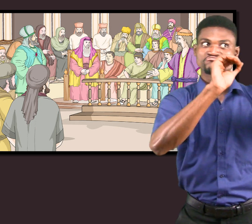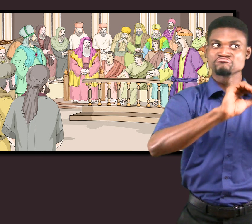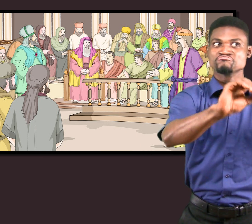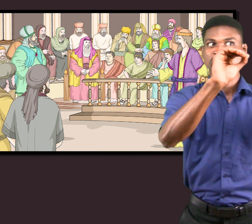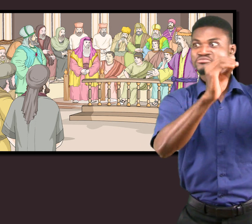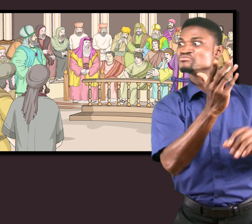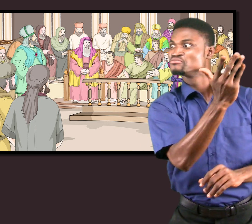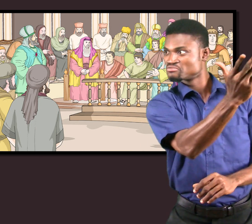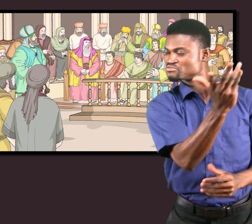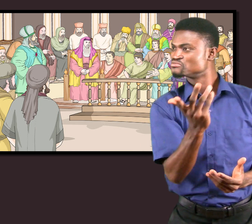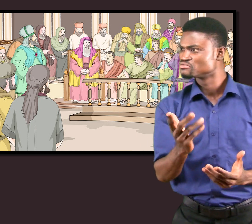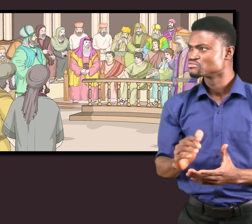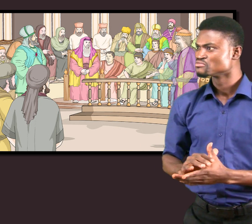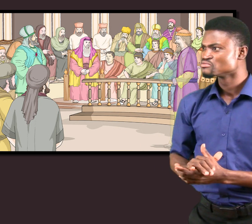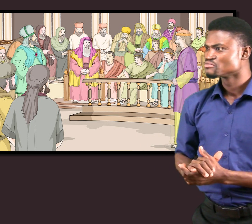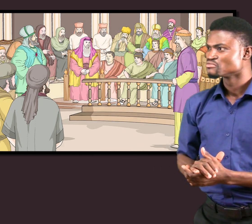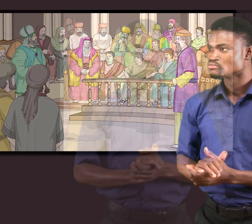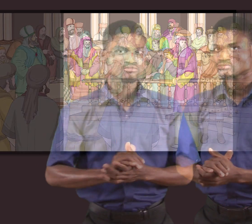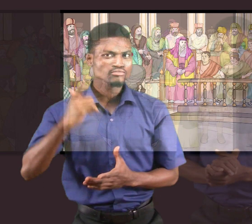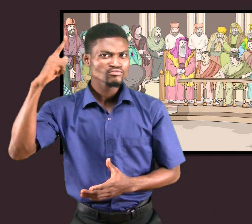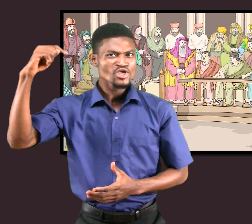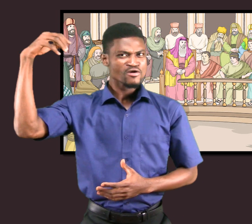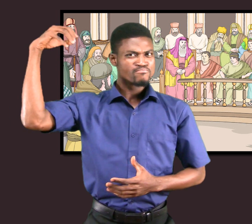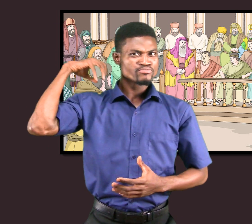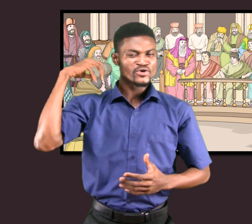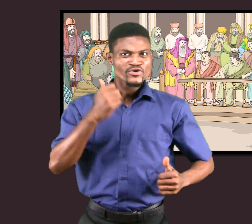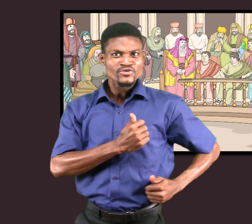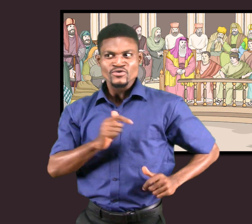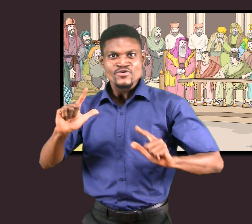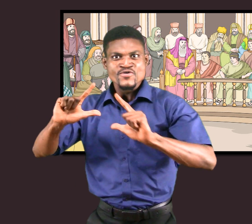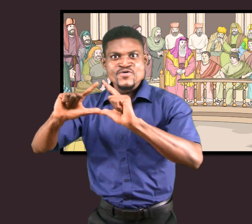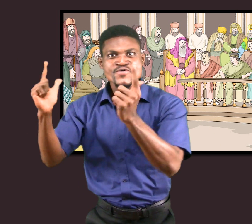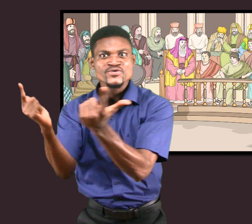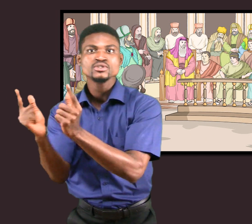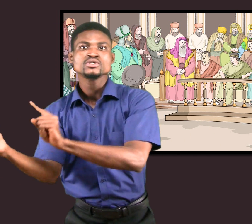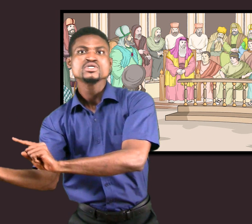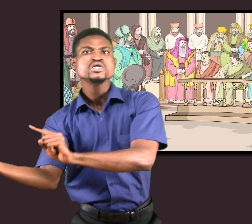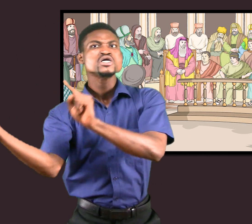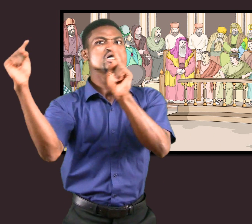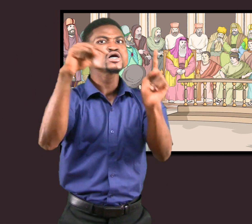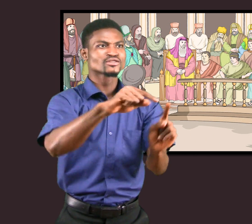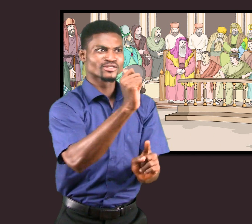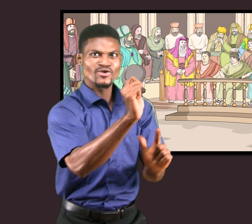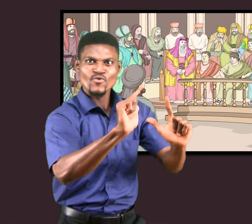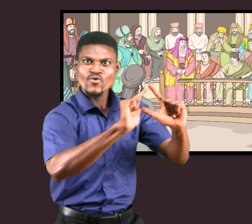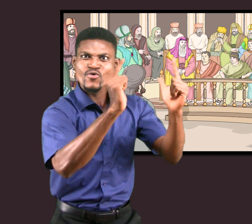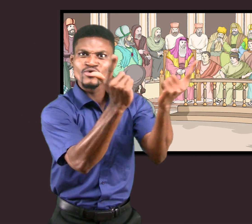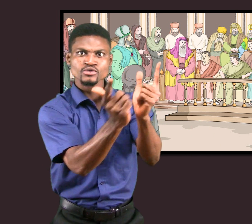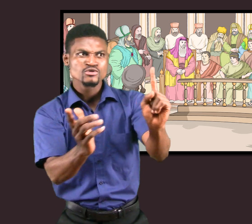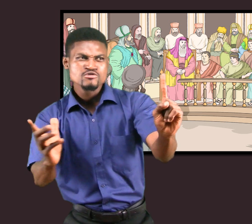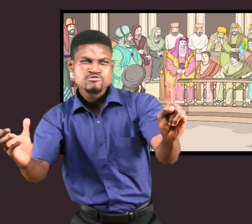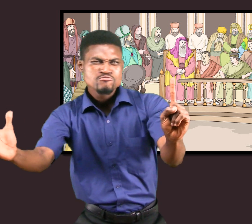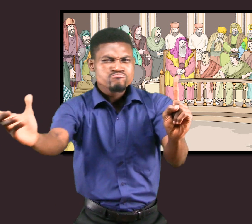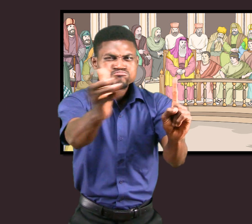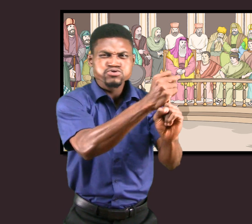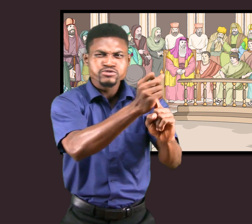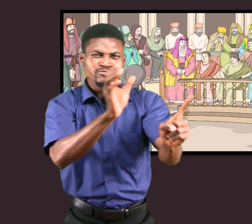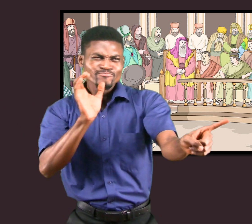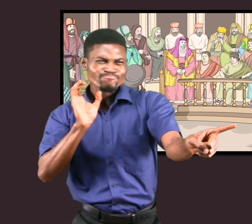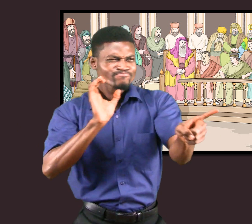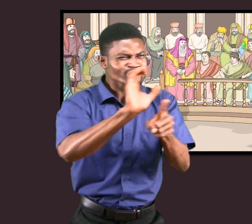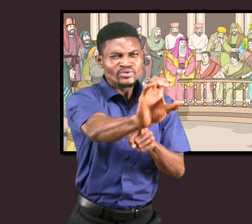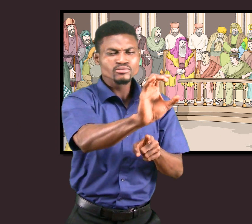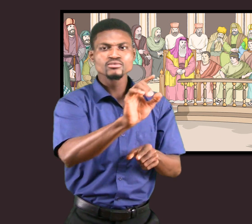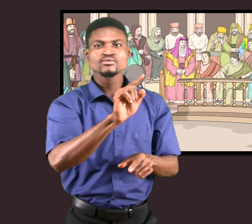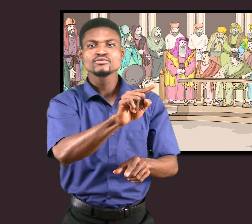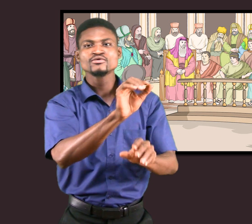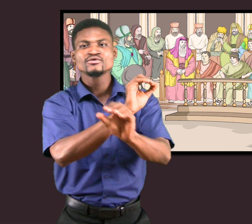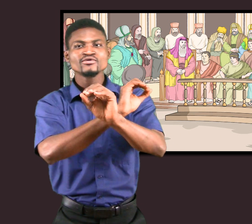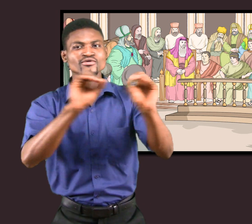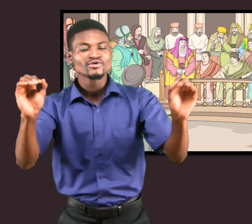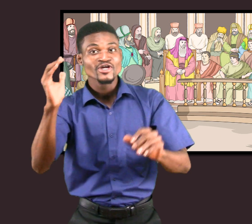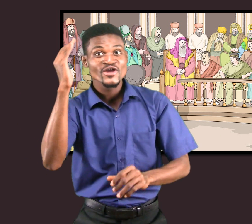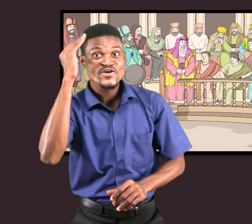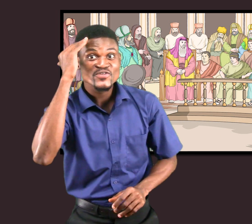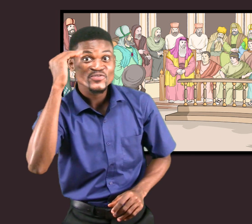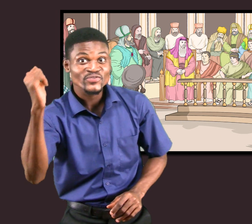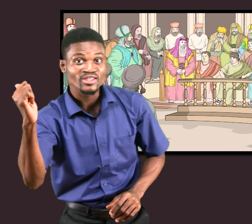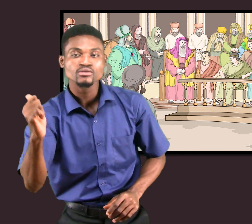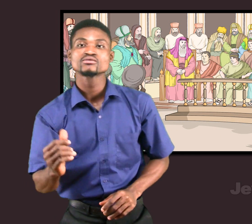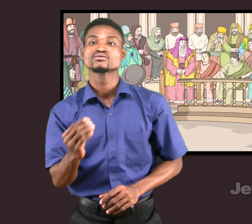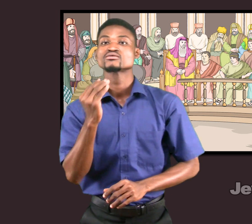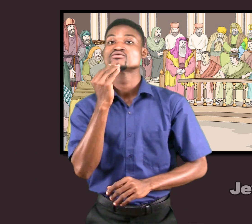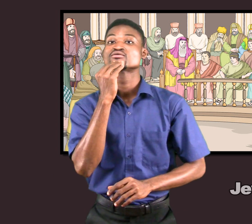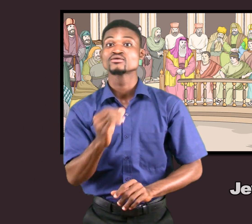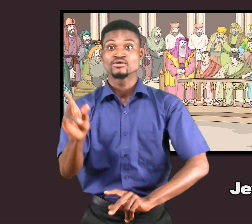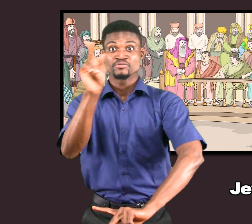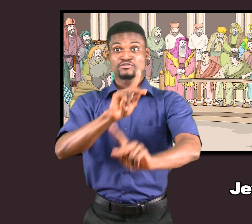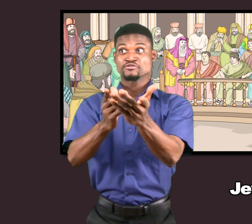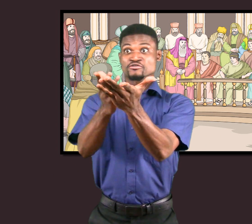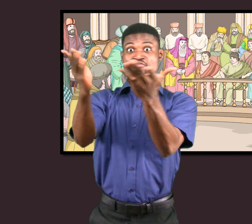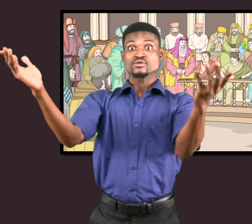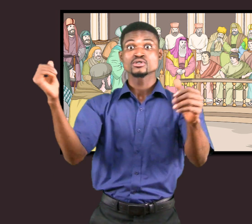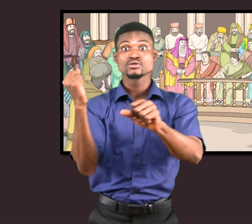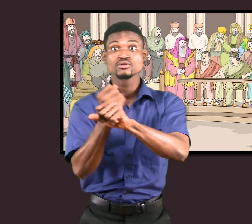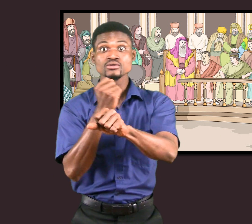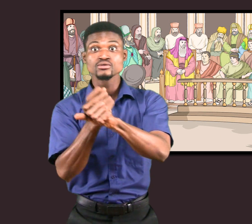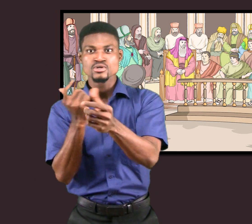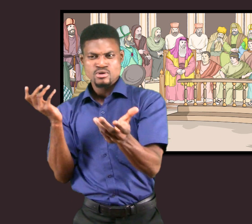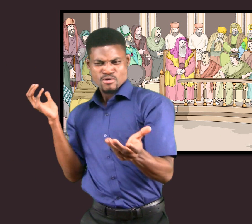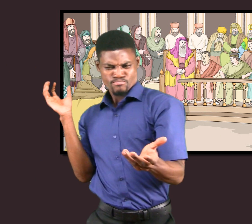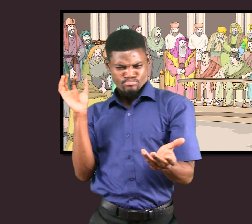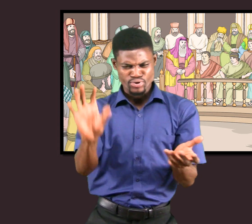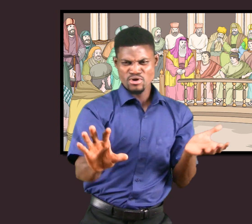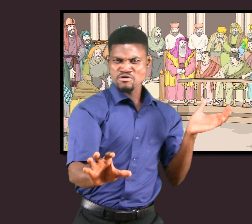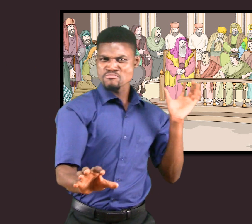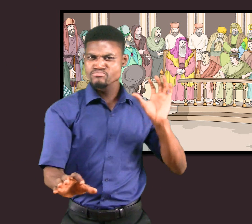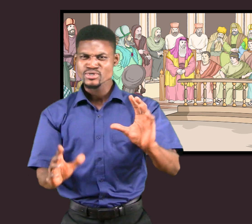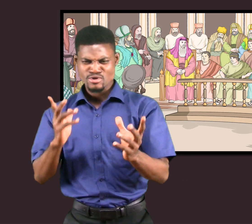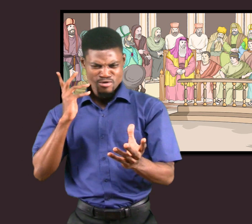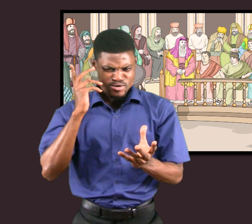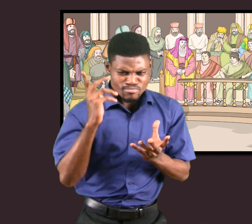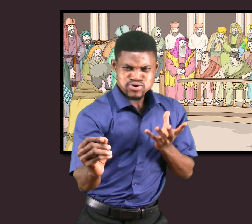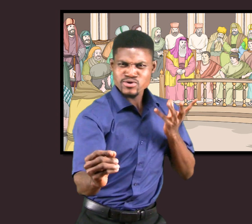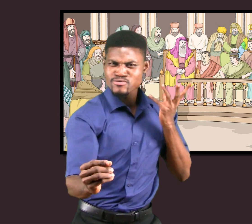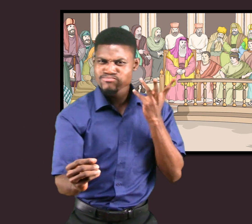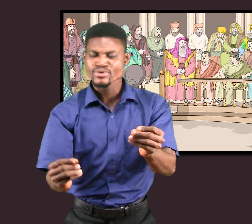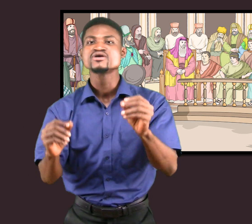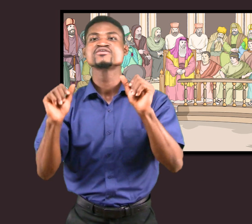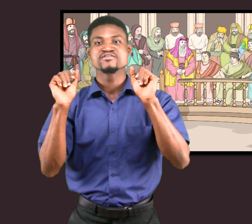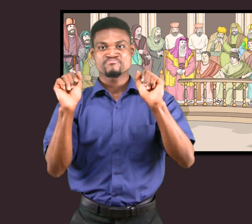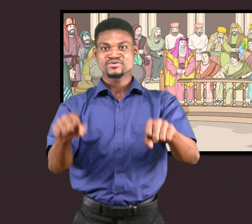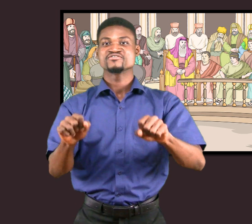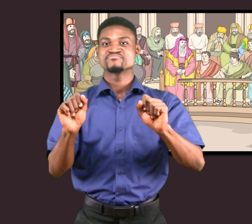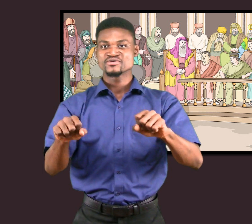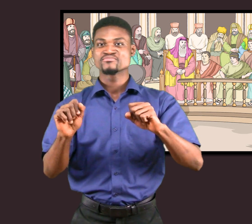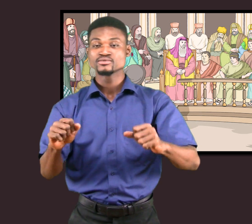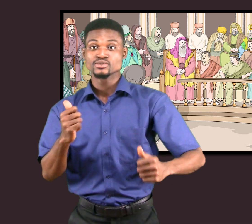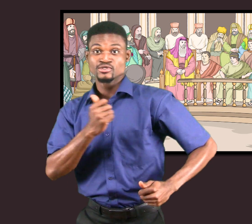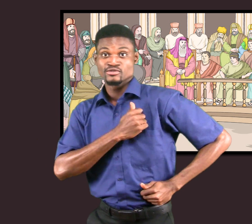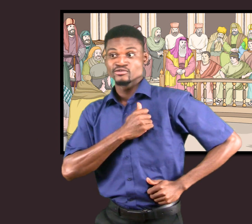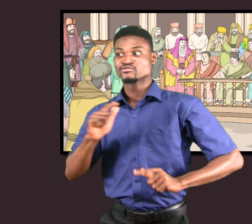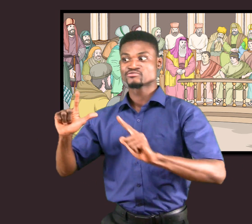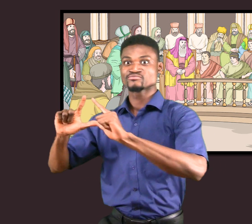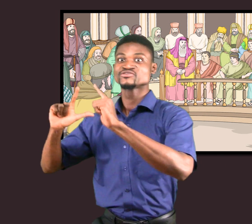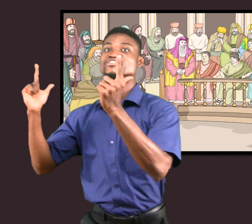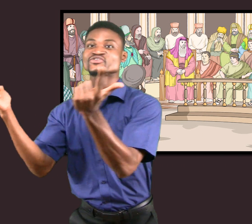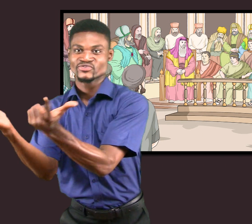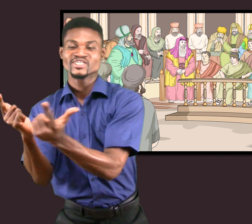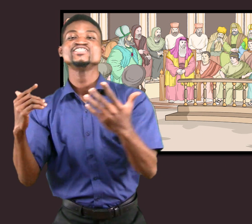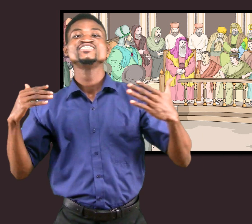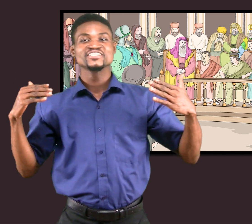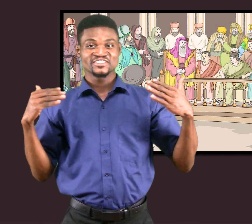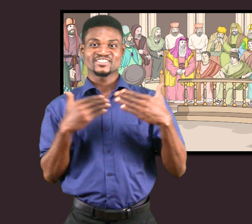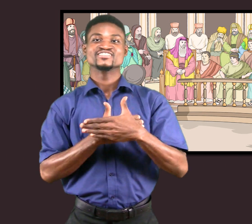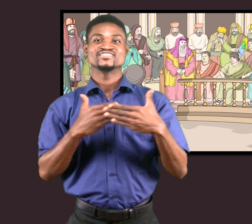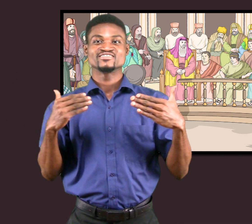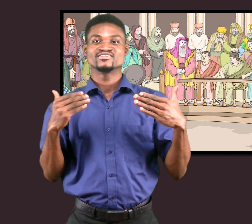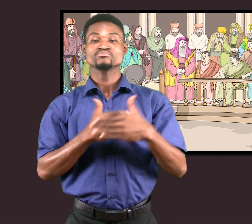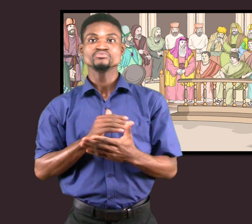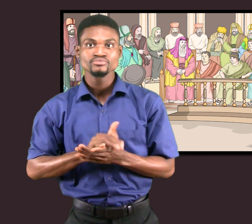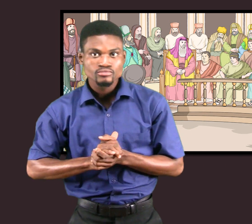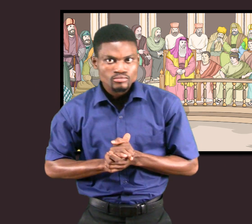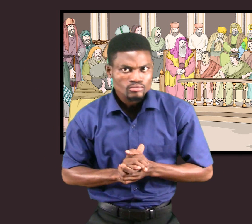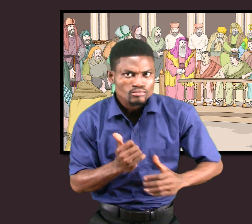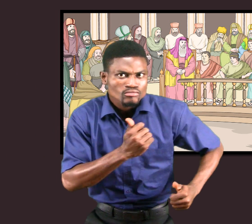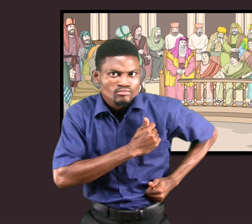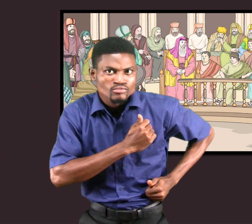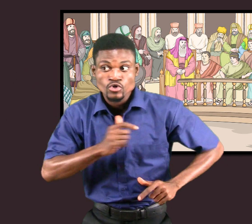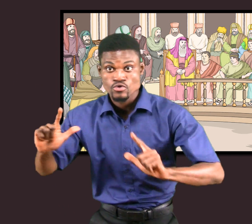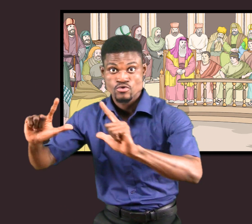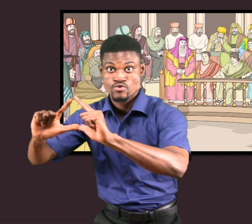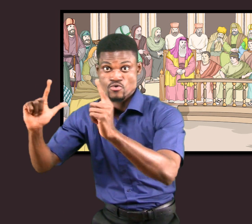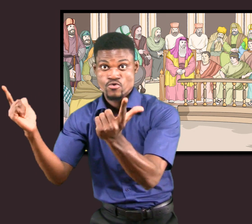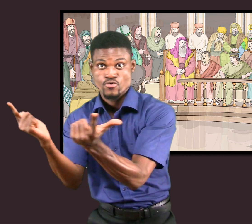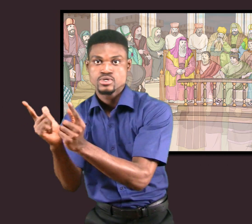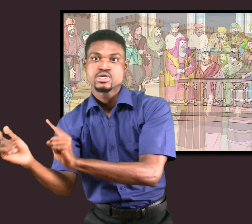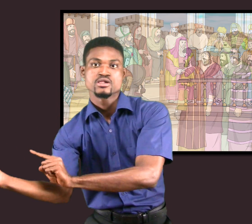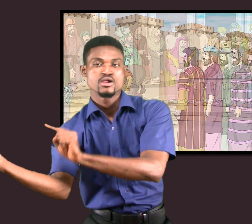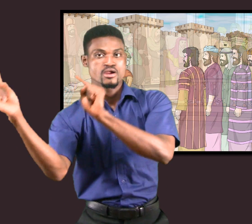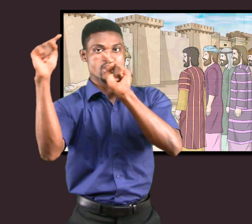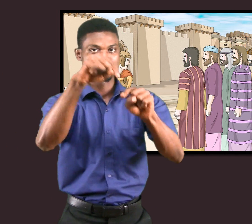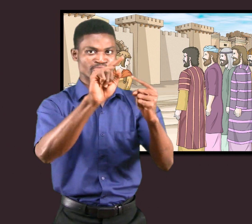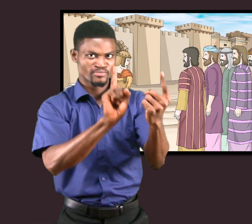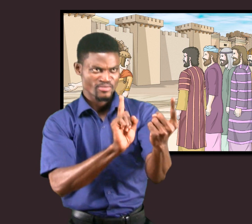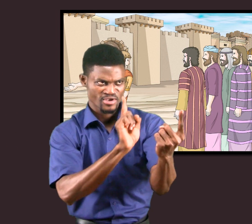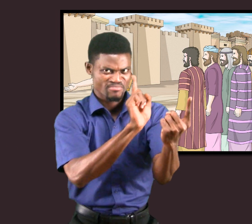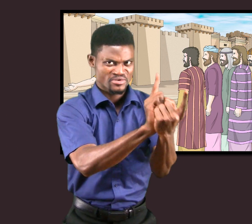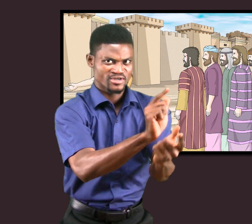Then someone came in and announced, “Look, the men you put in jail are standing in the temple courts teaching the people!”